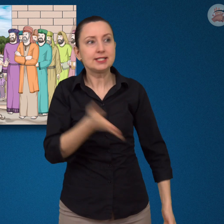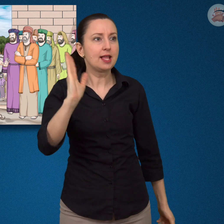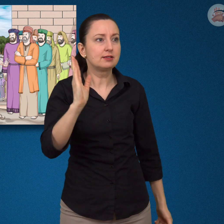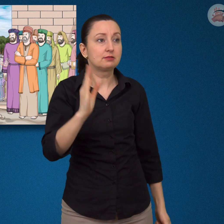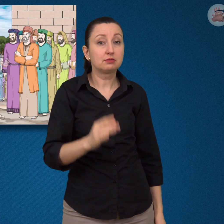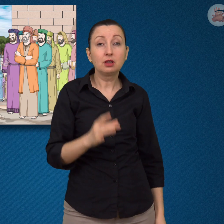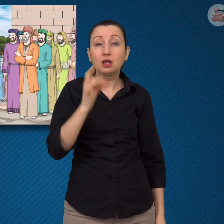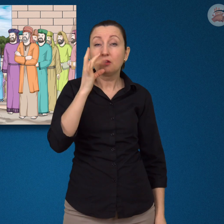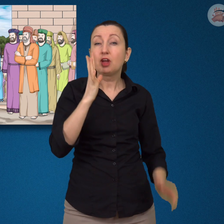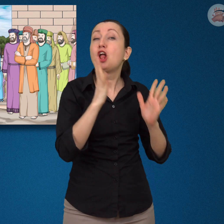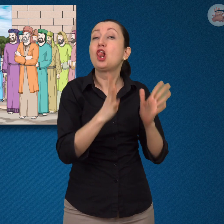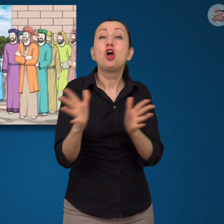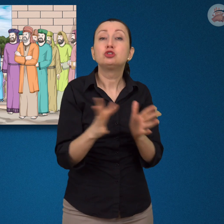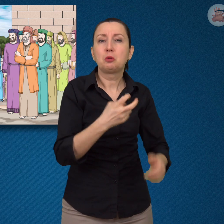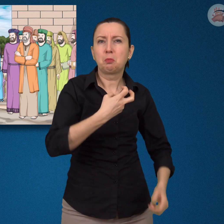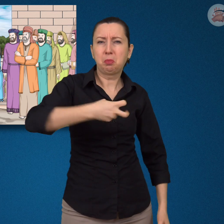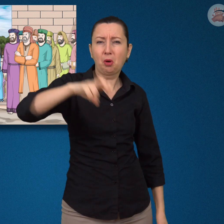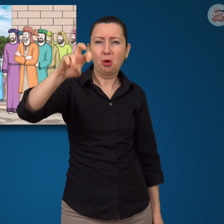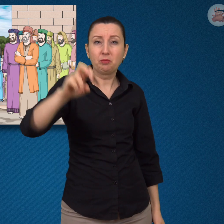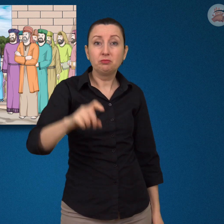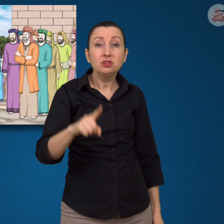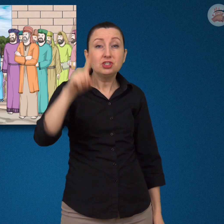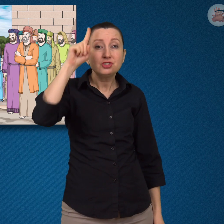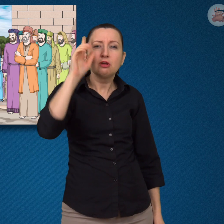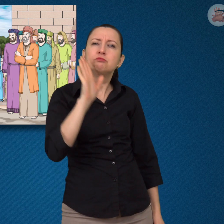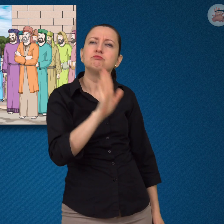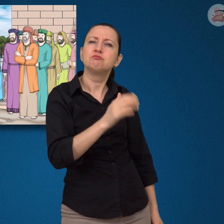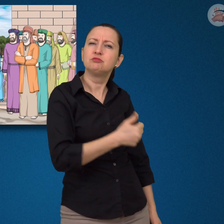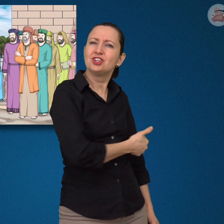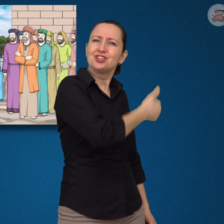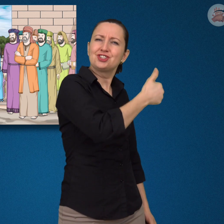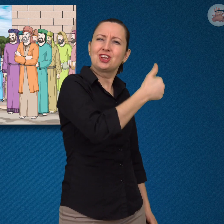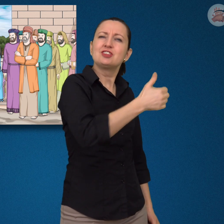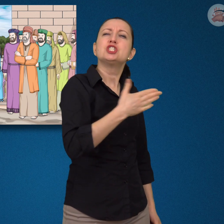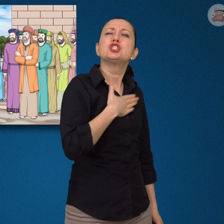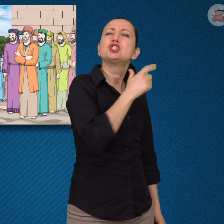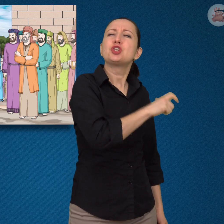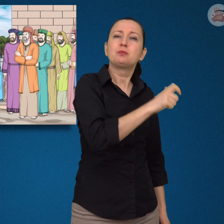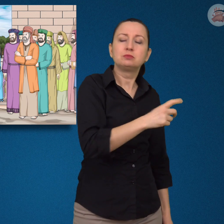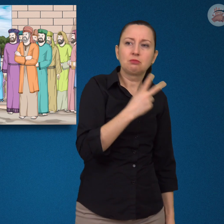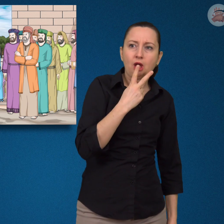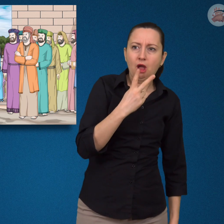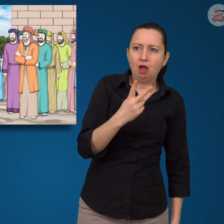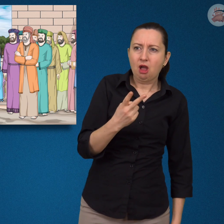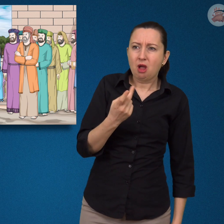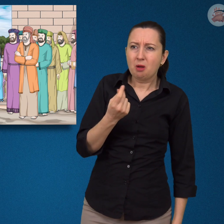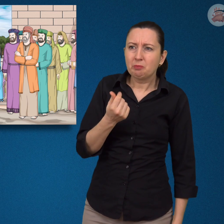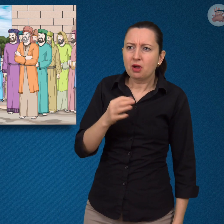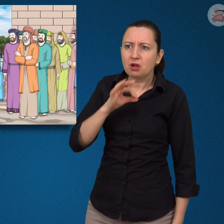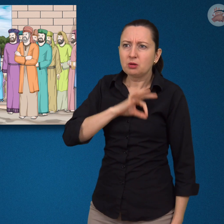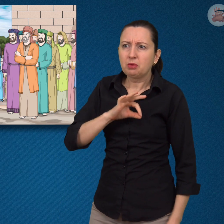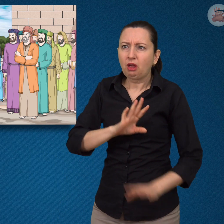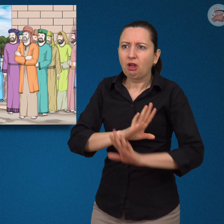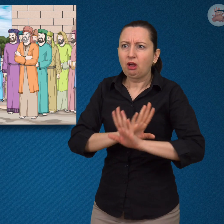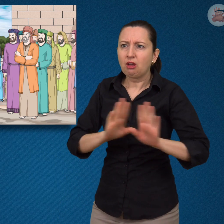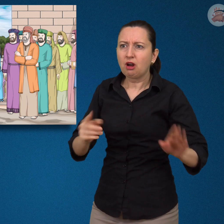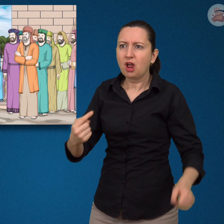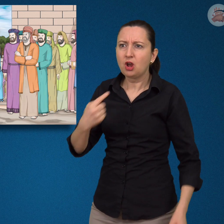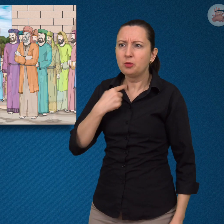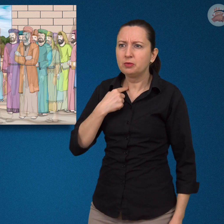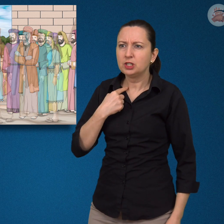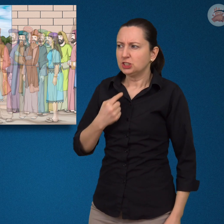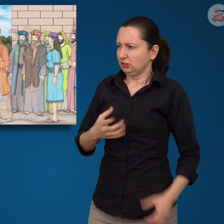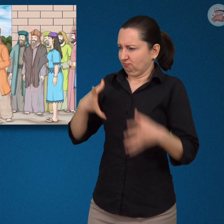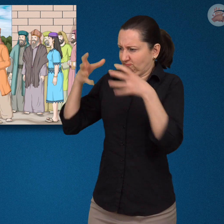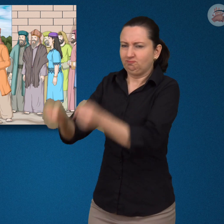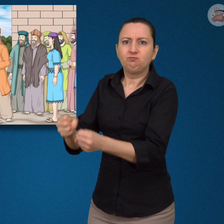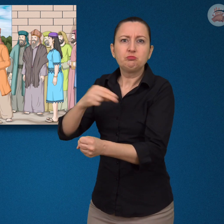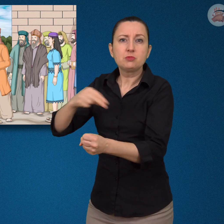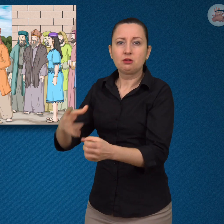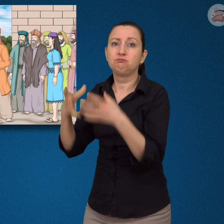And the spirit left her at that very moment.